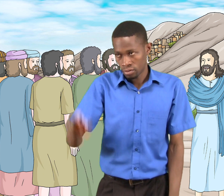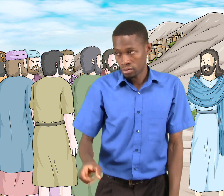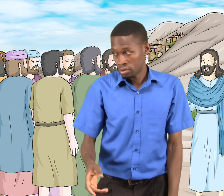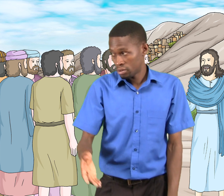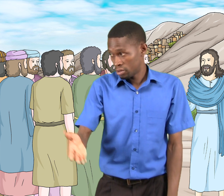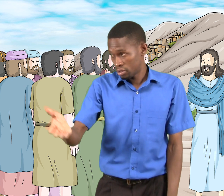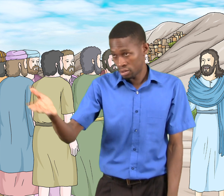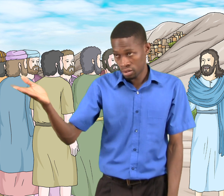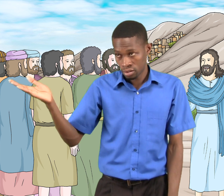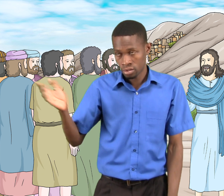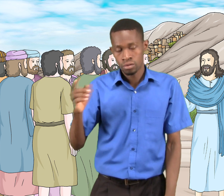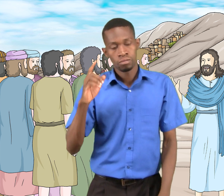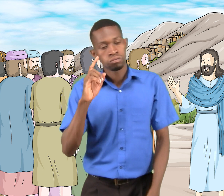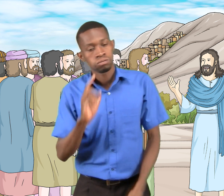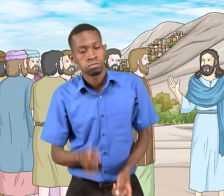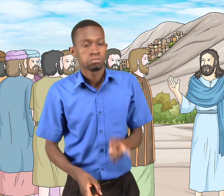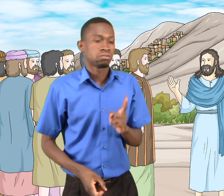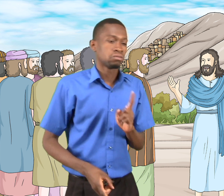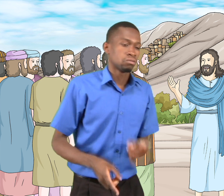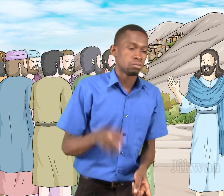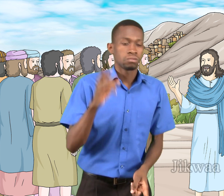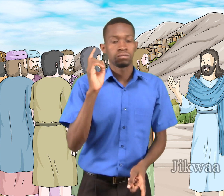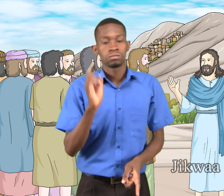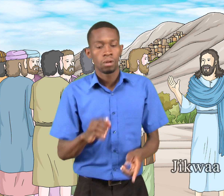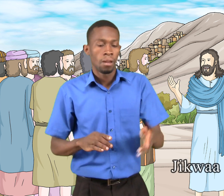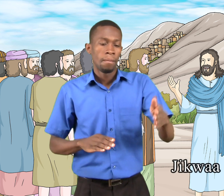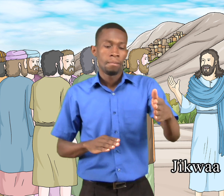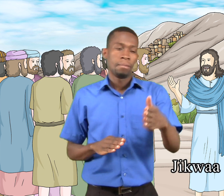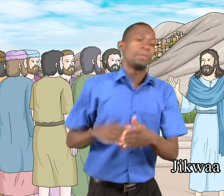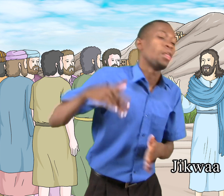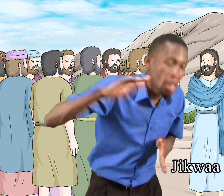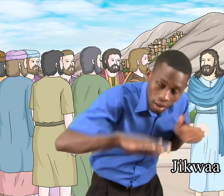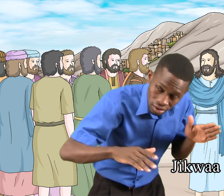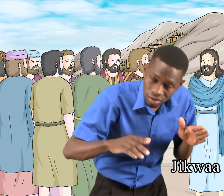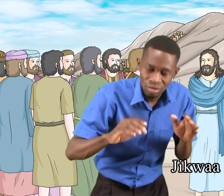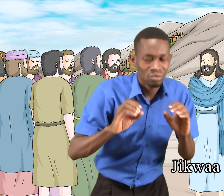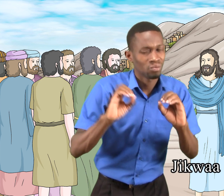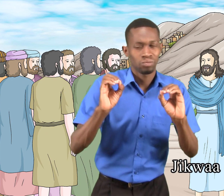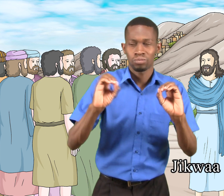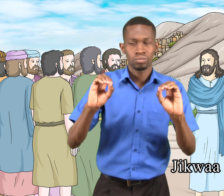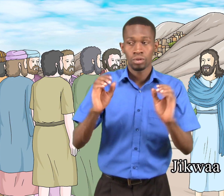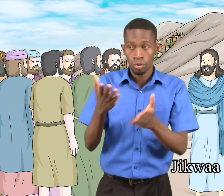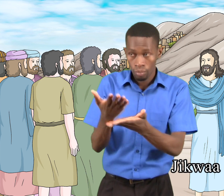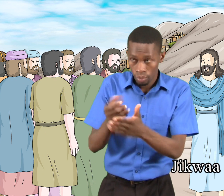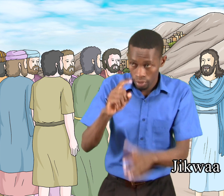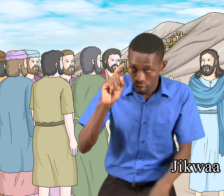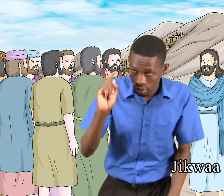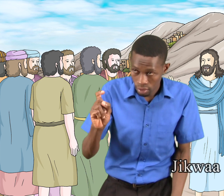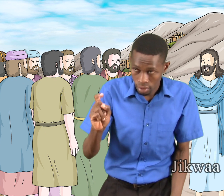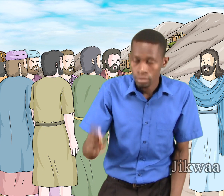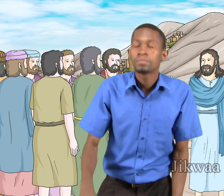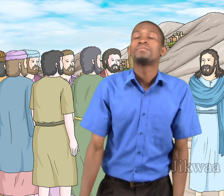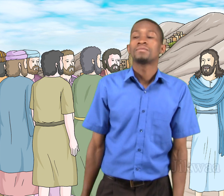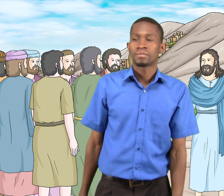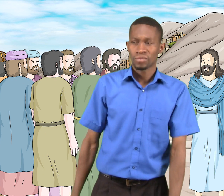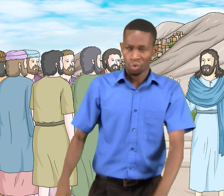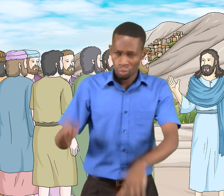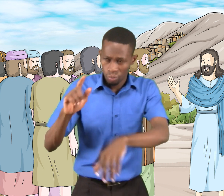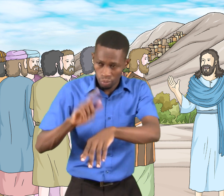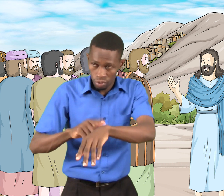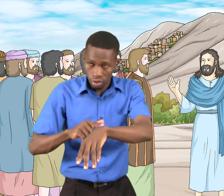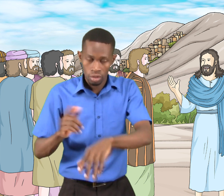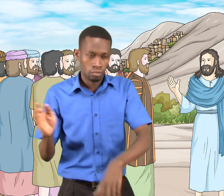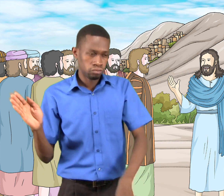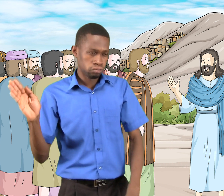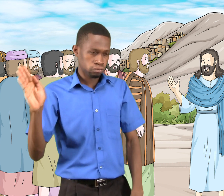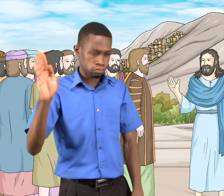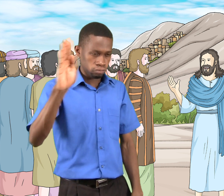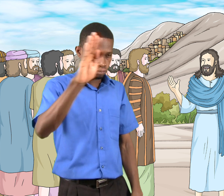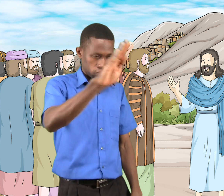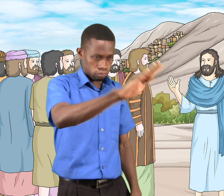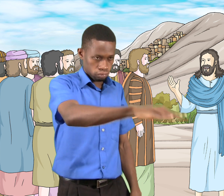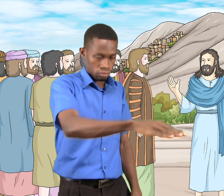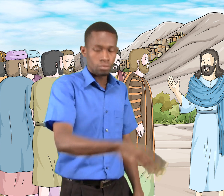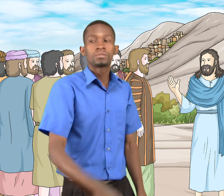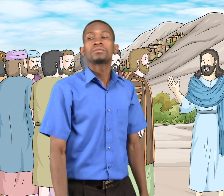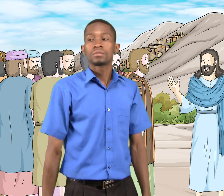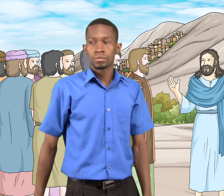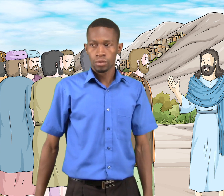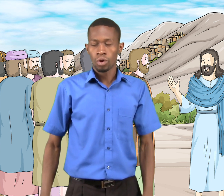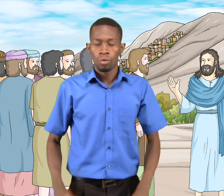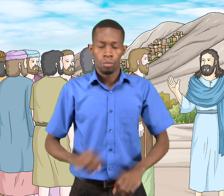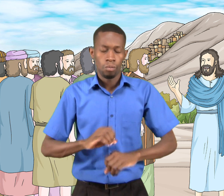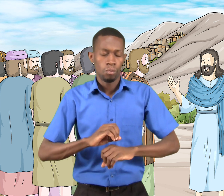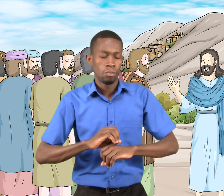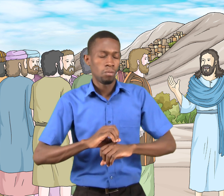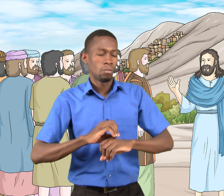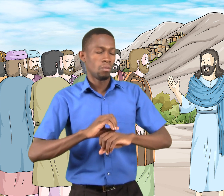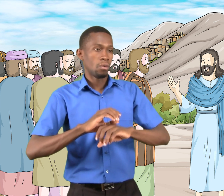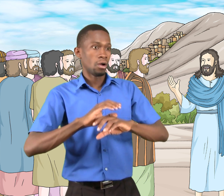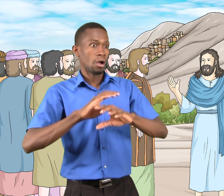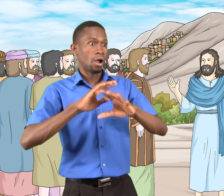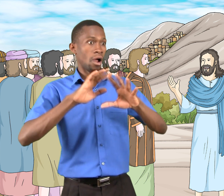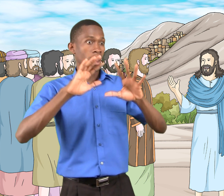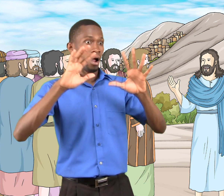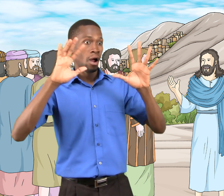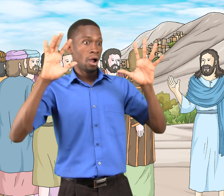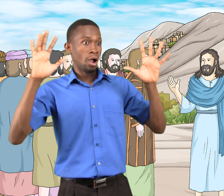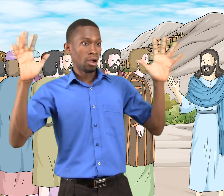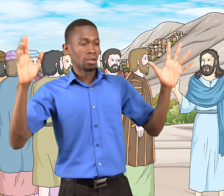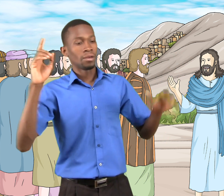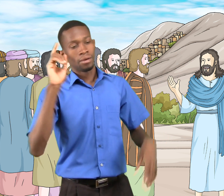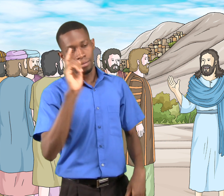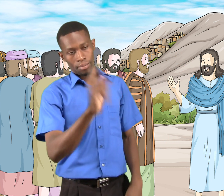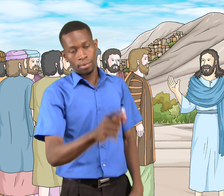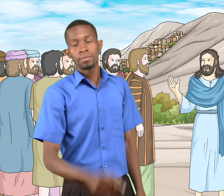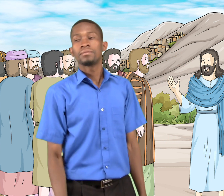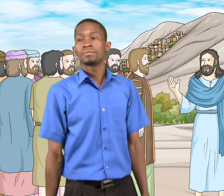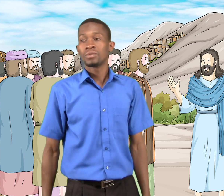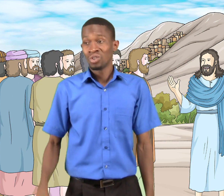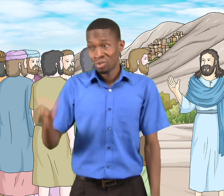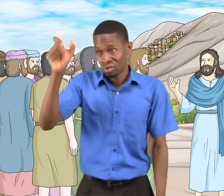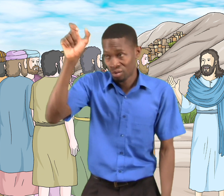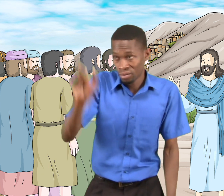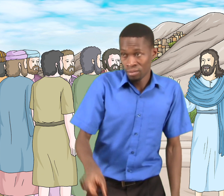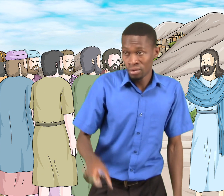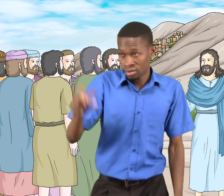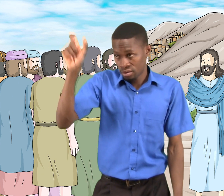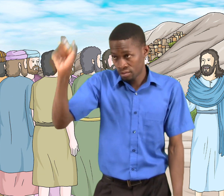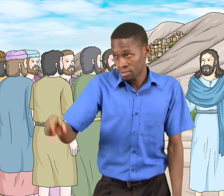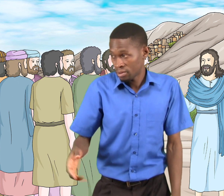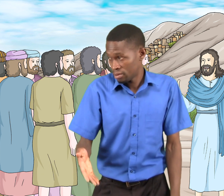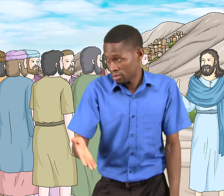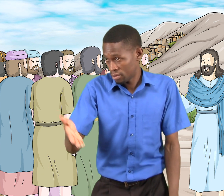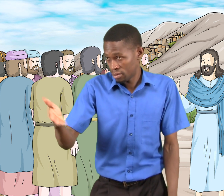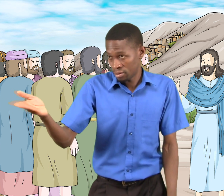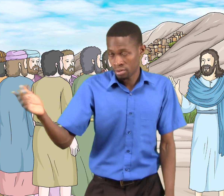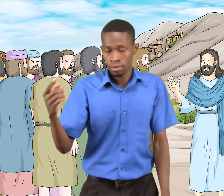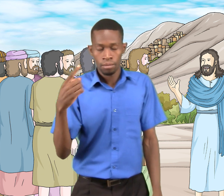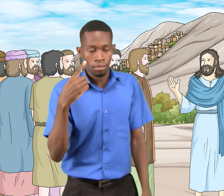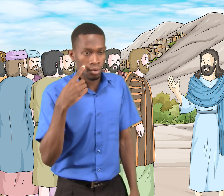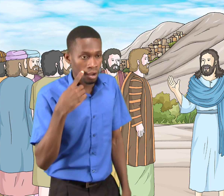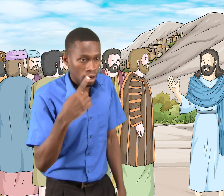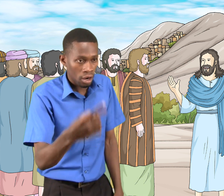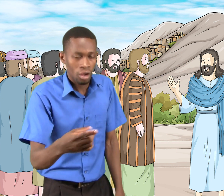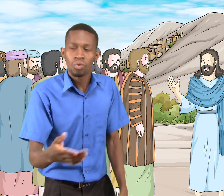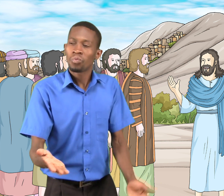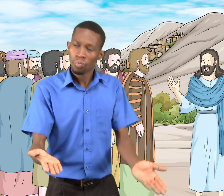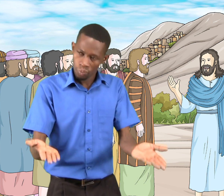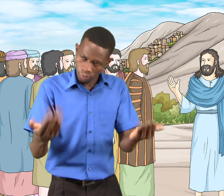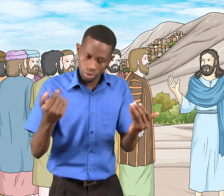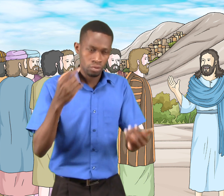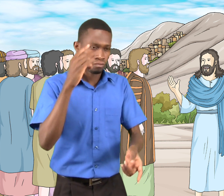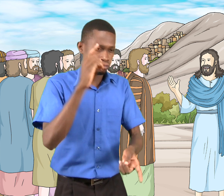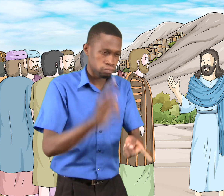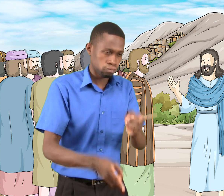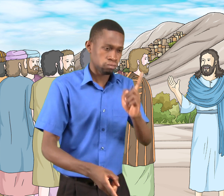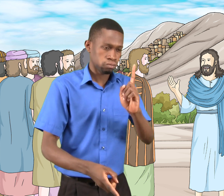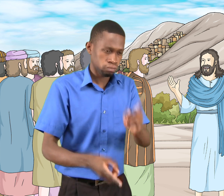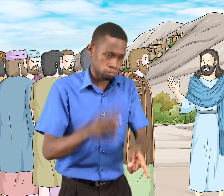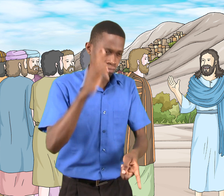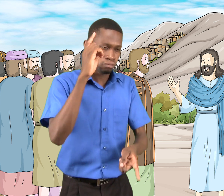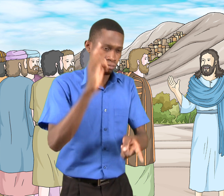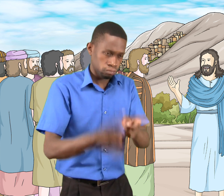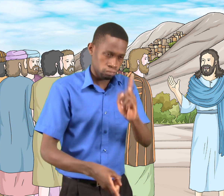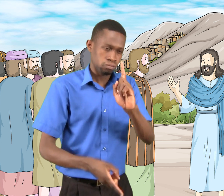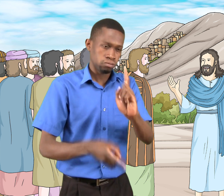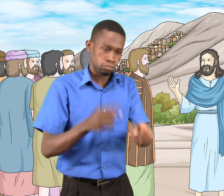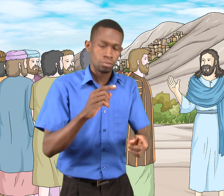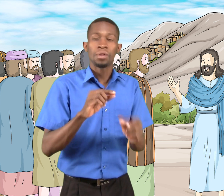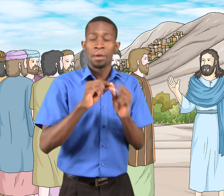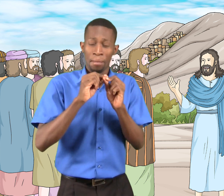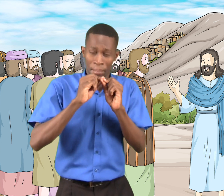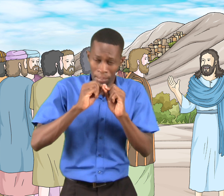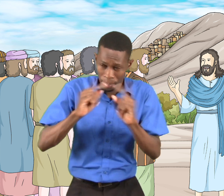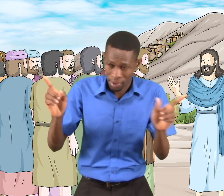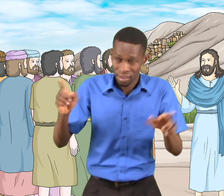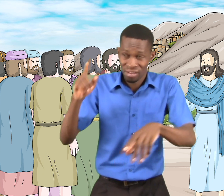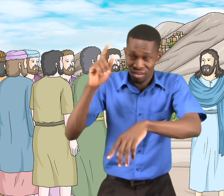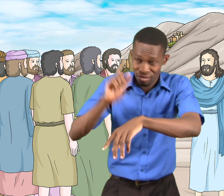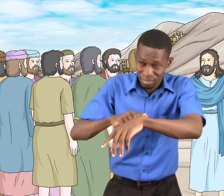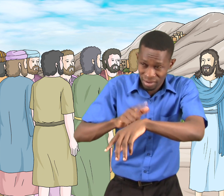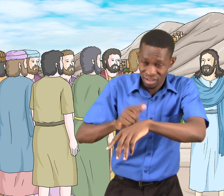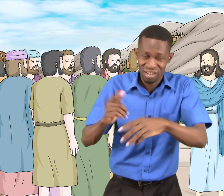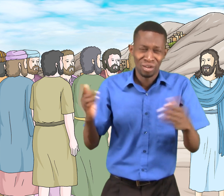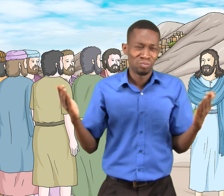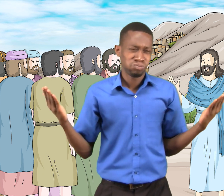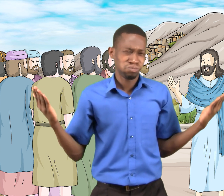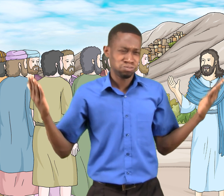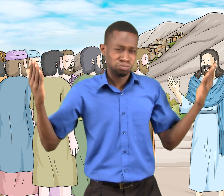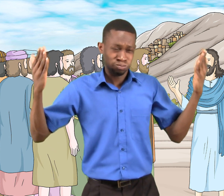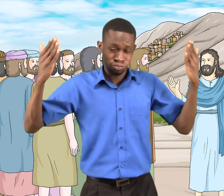If anyone walks in the daytime, he will not stumble, because he sees by the light of this world.